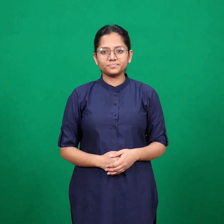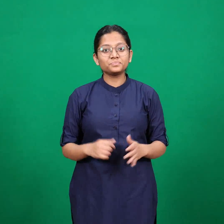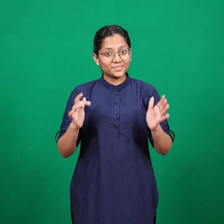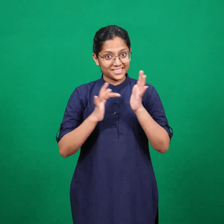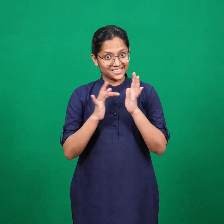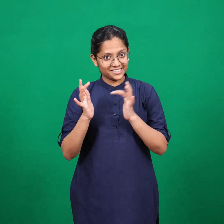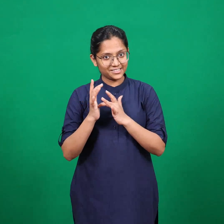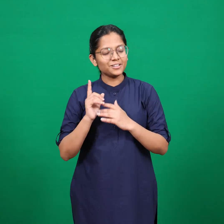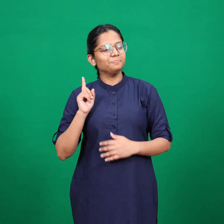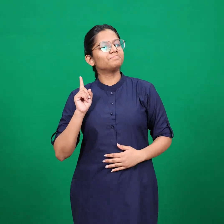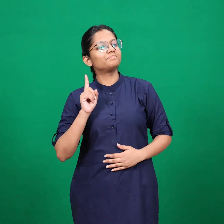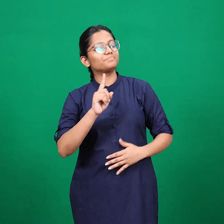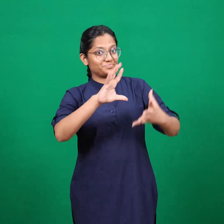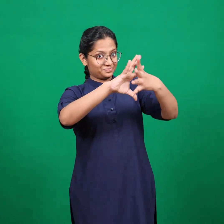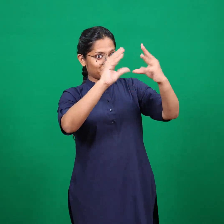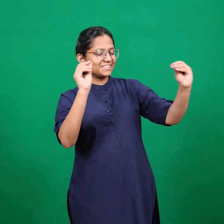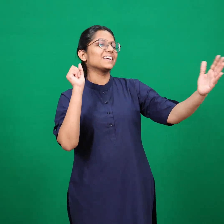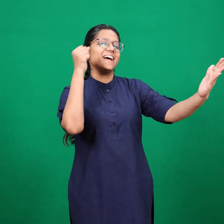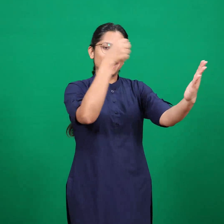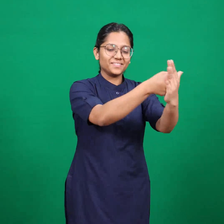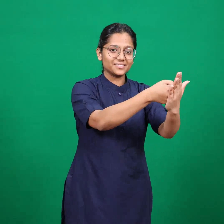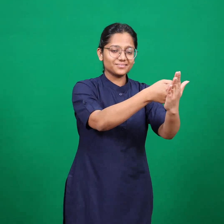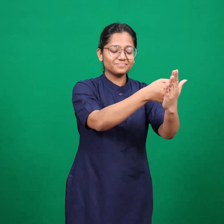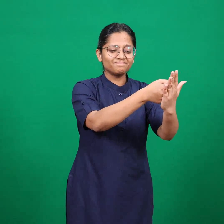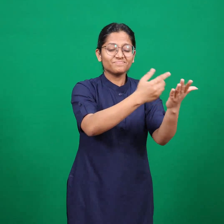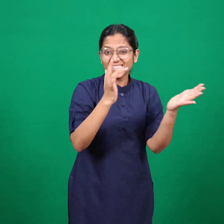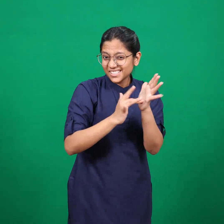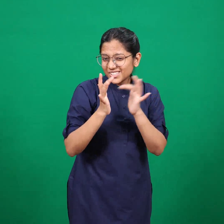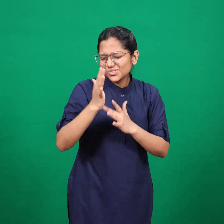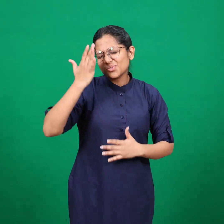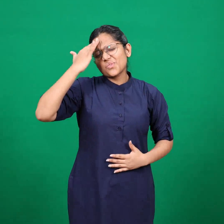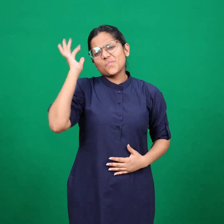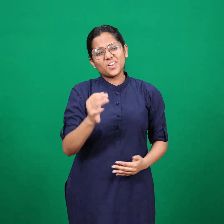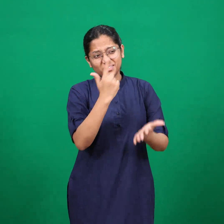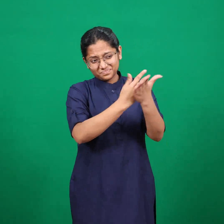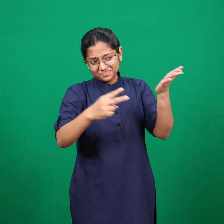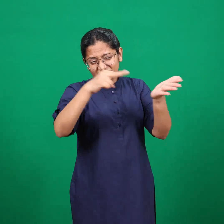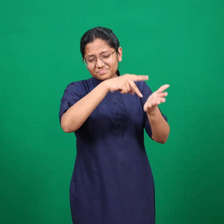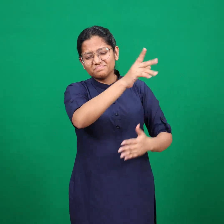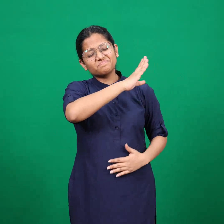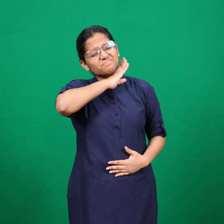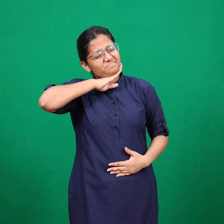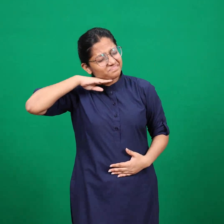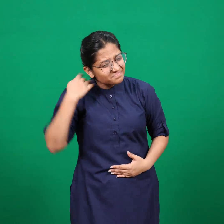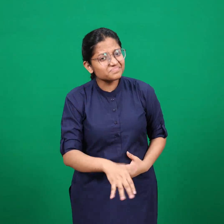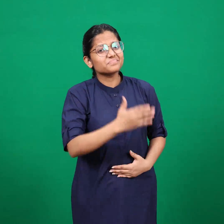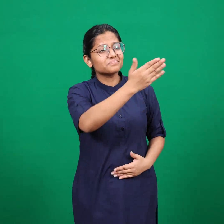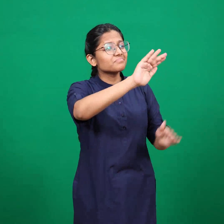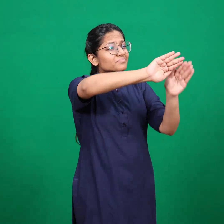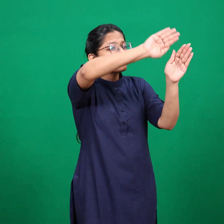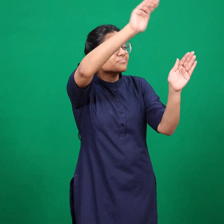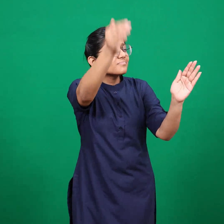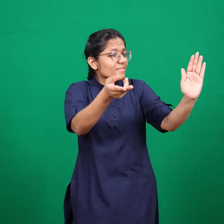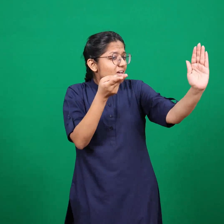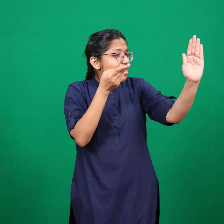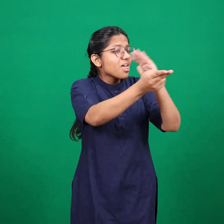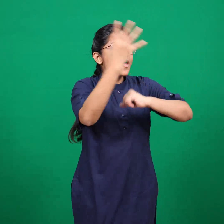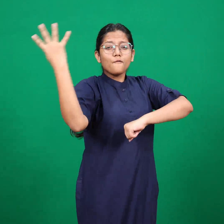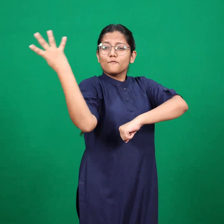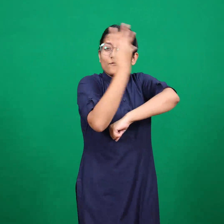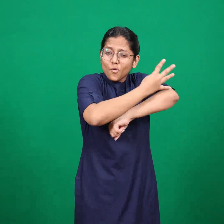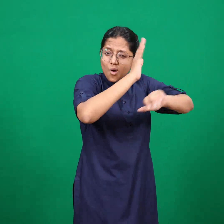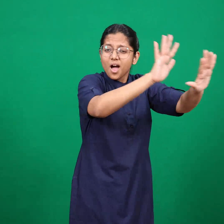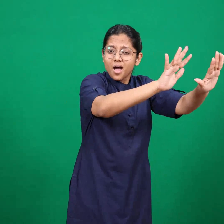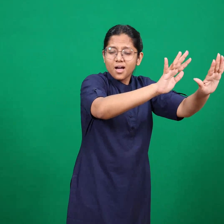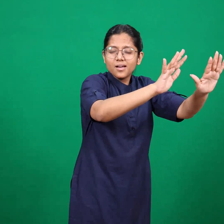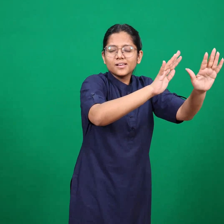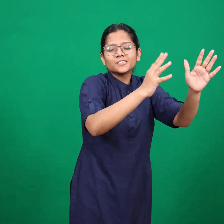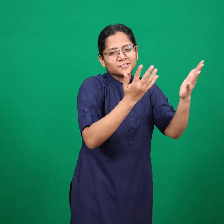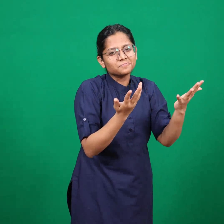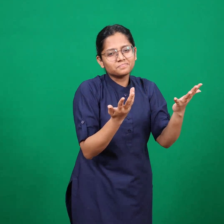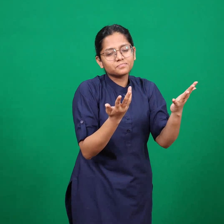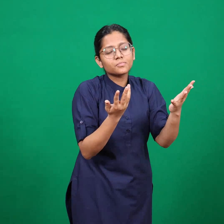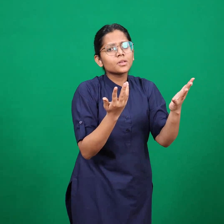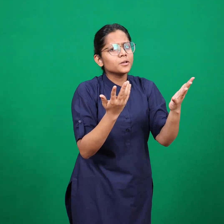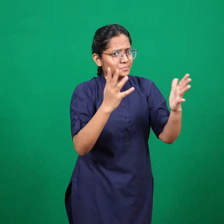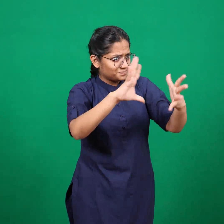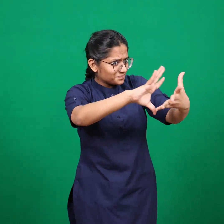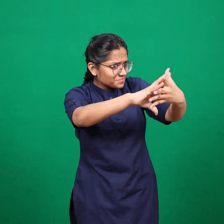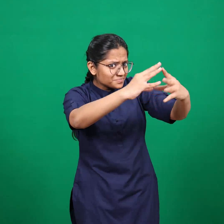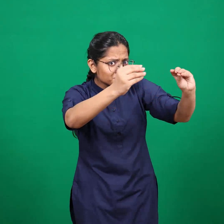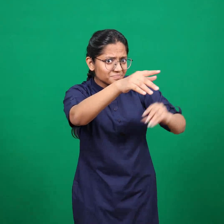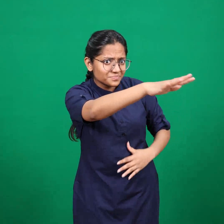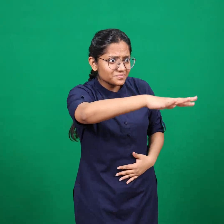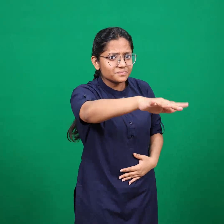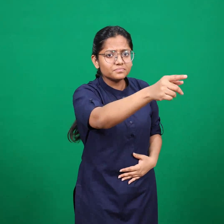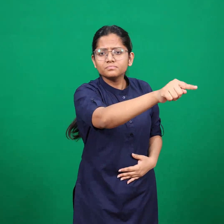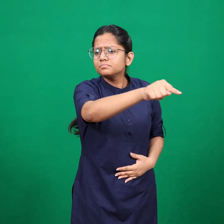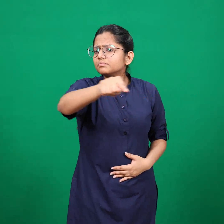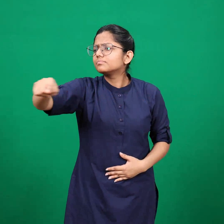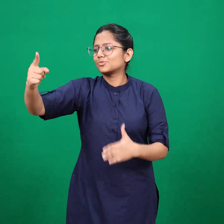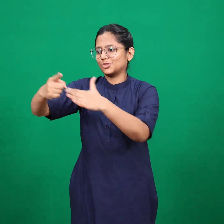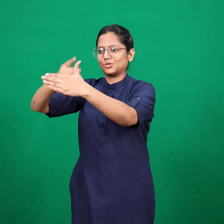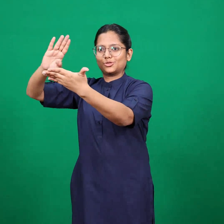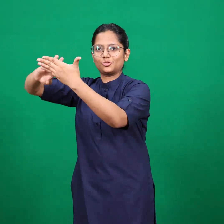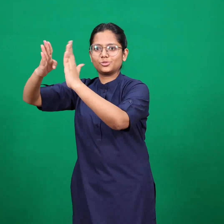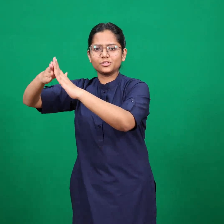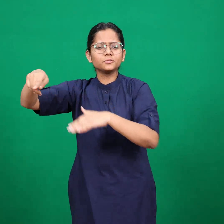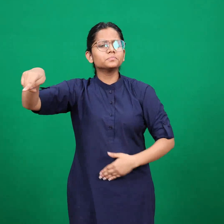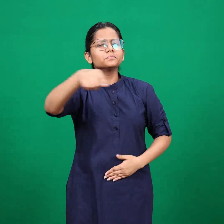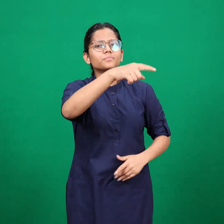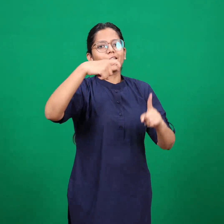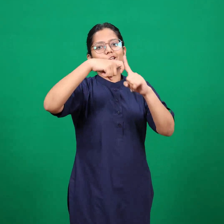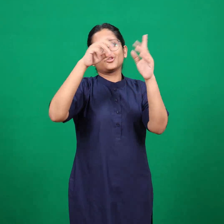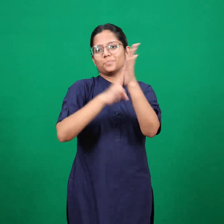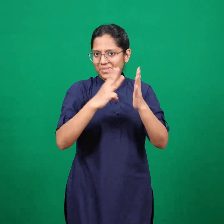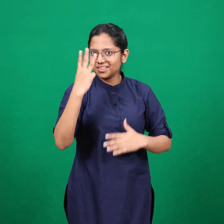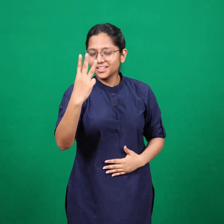When Jesus arrived, He found that Lazarus had already spent four days in the tomb.